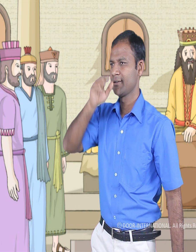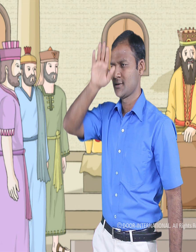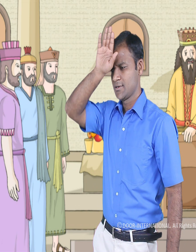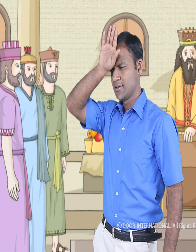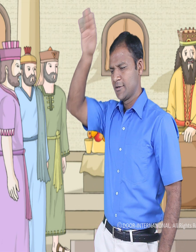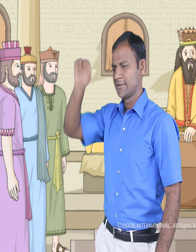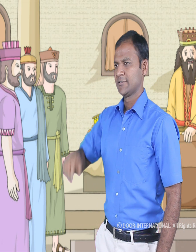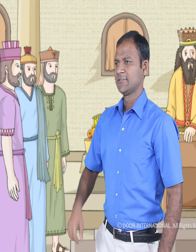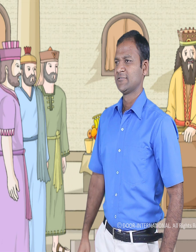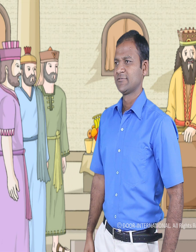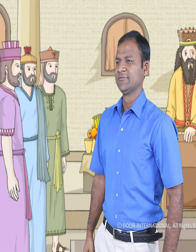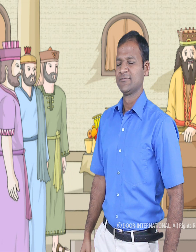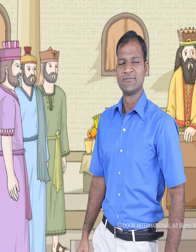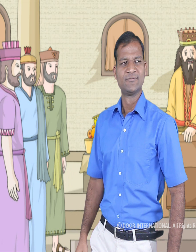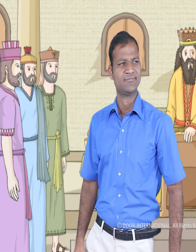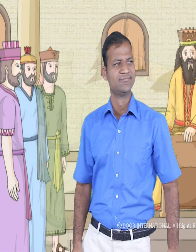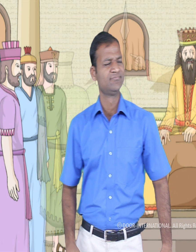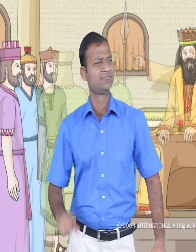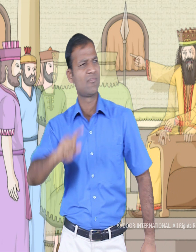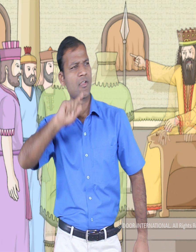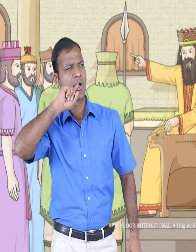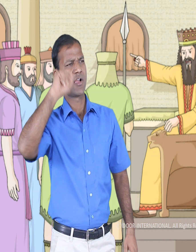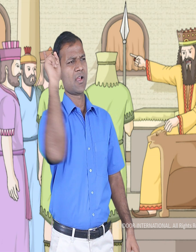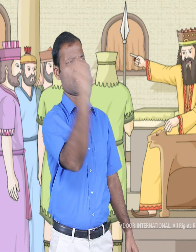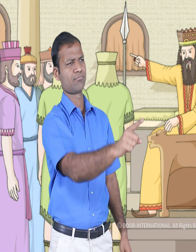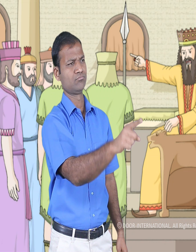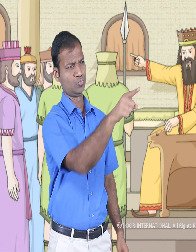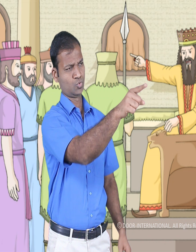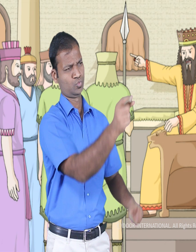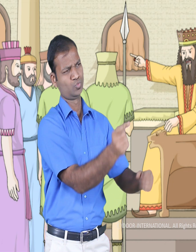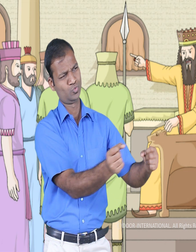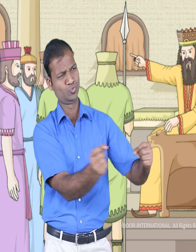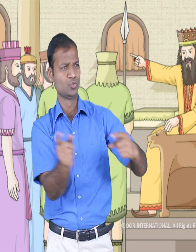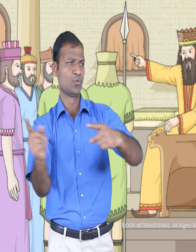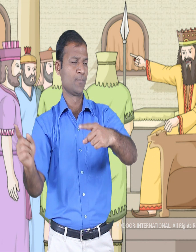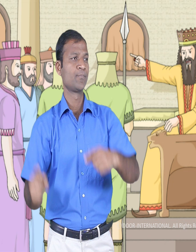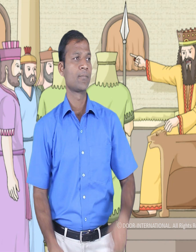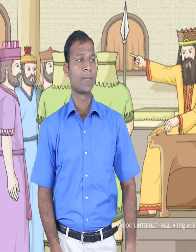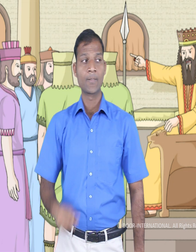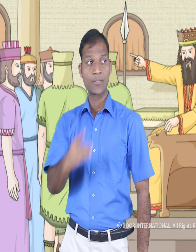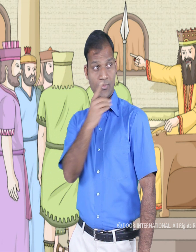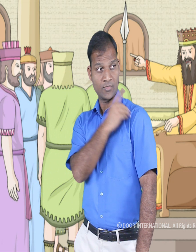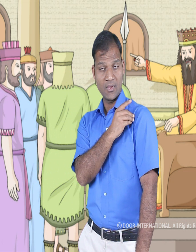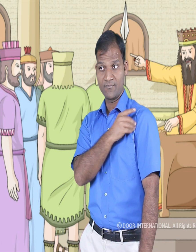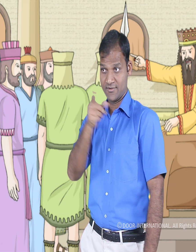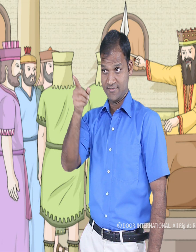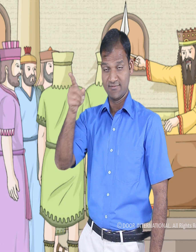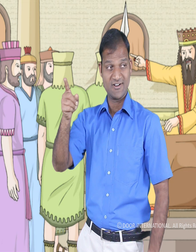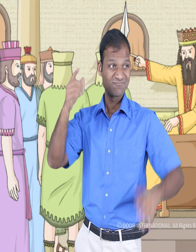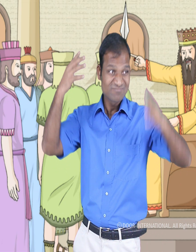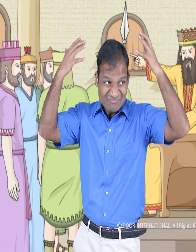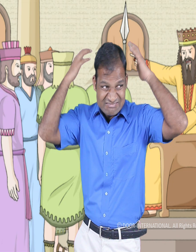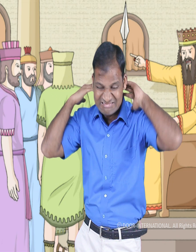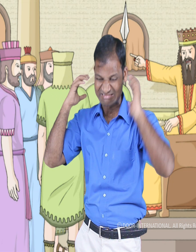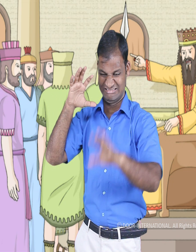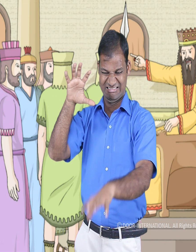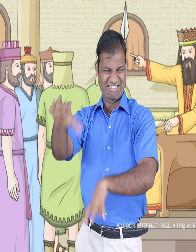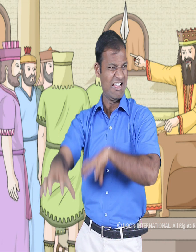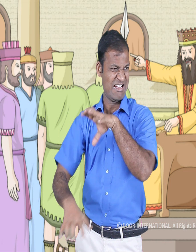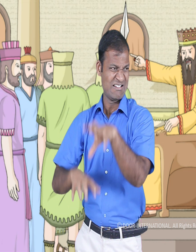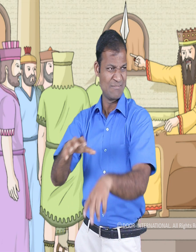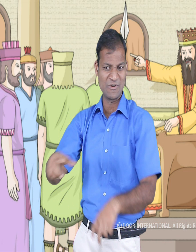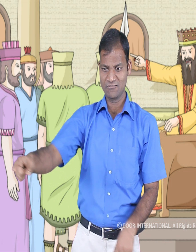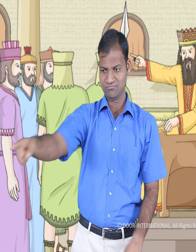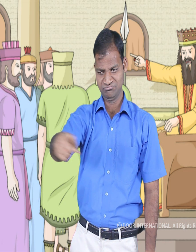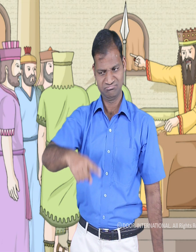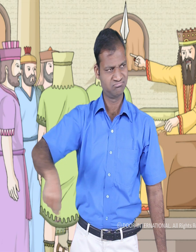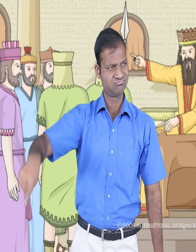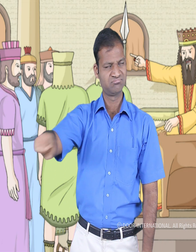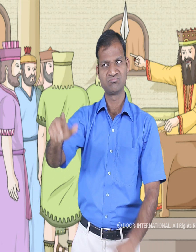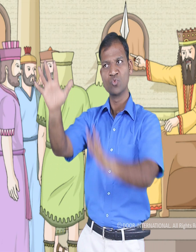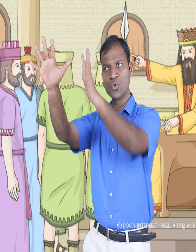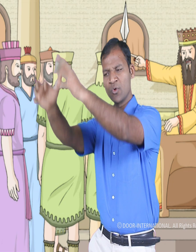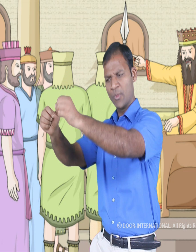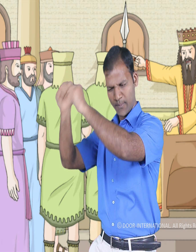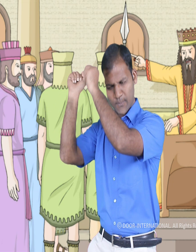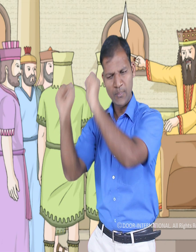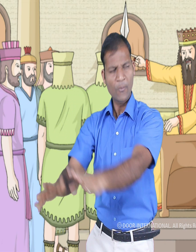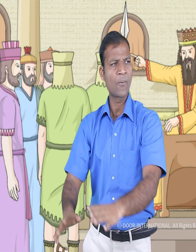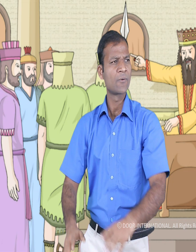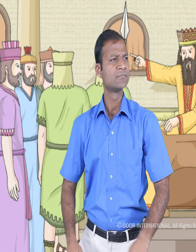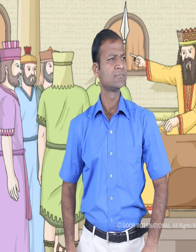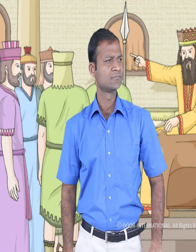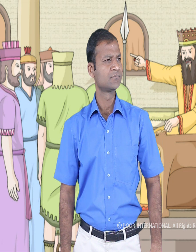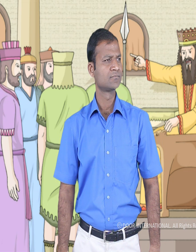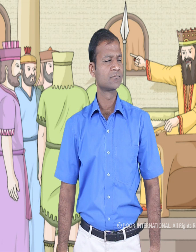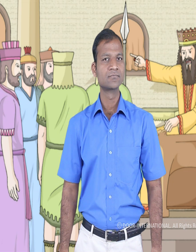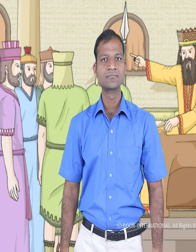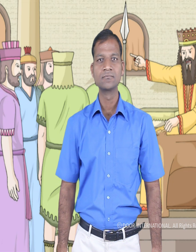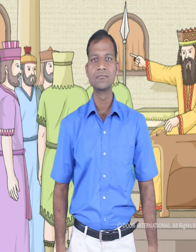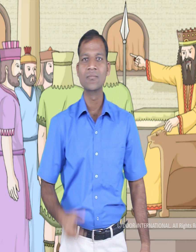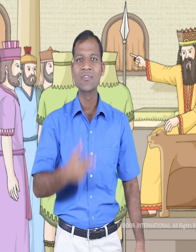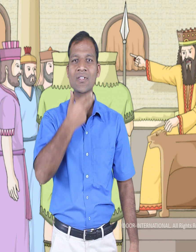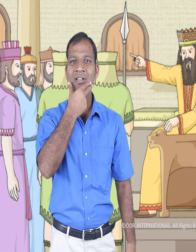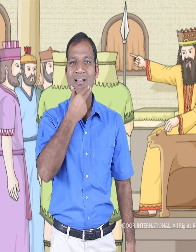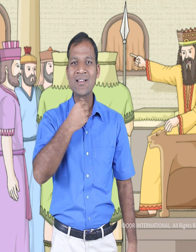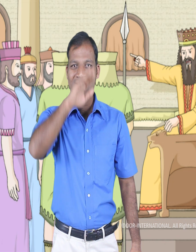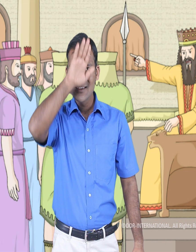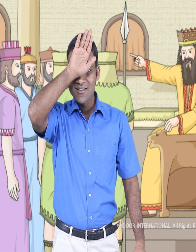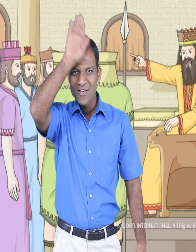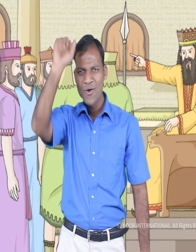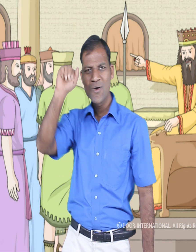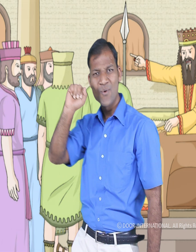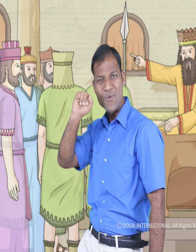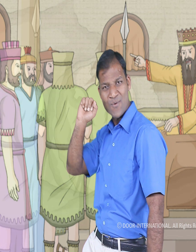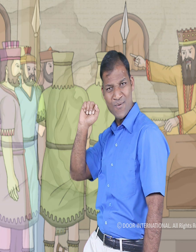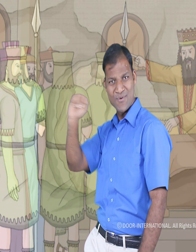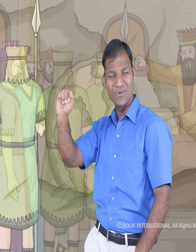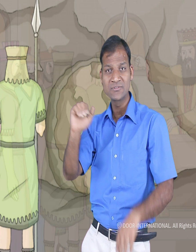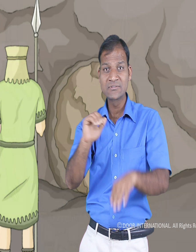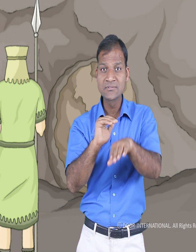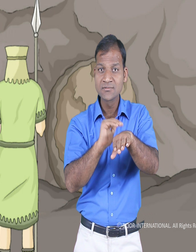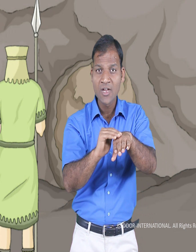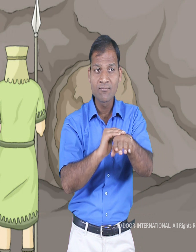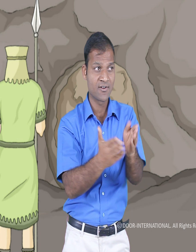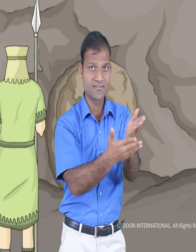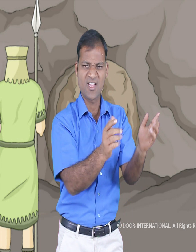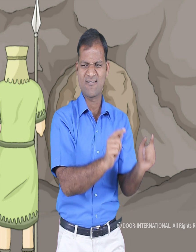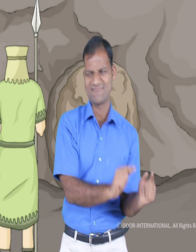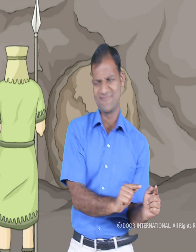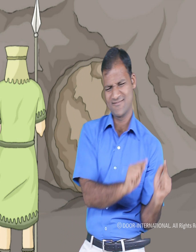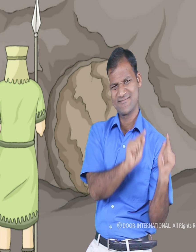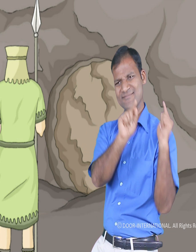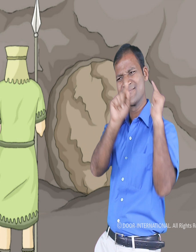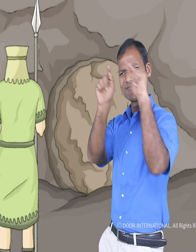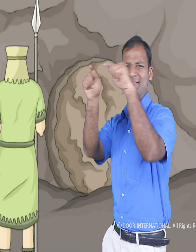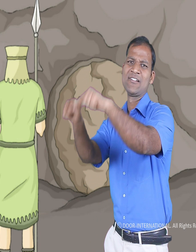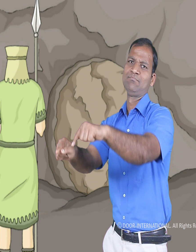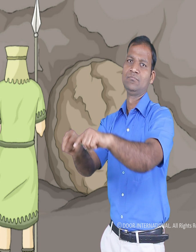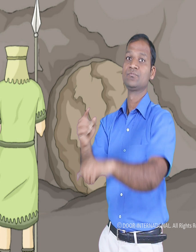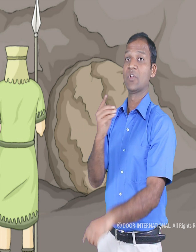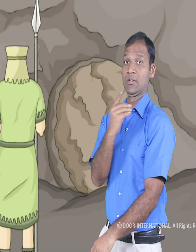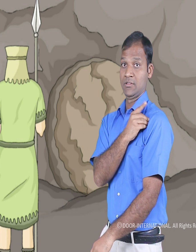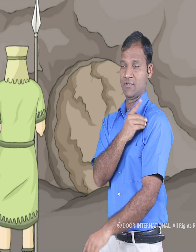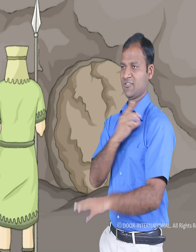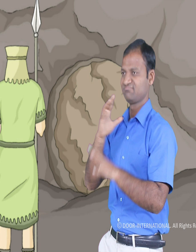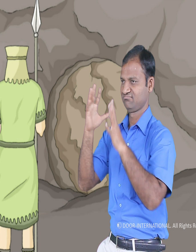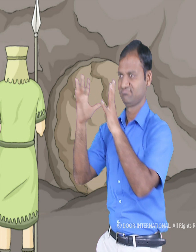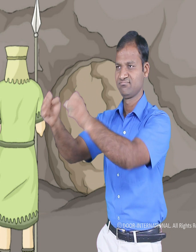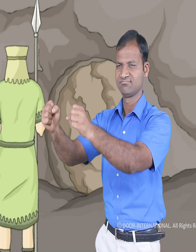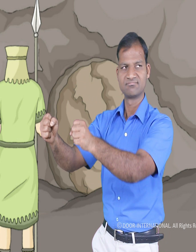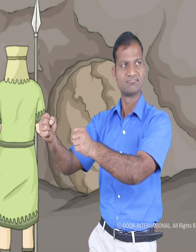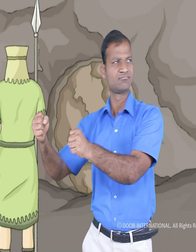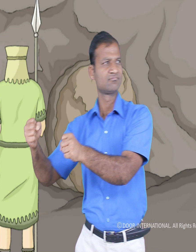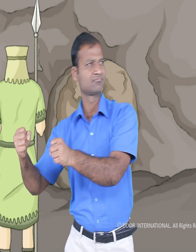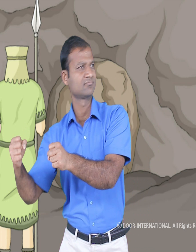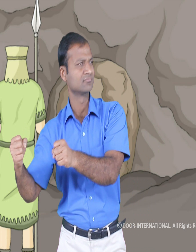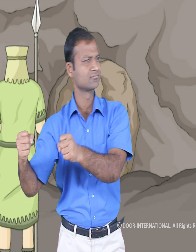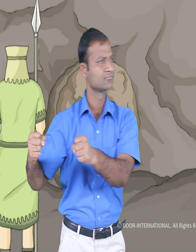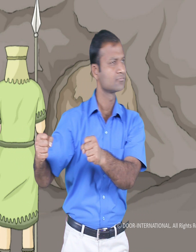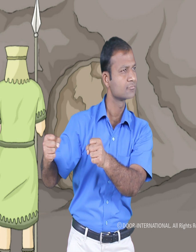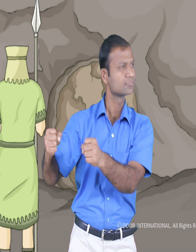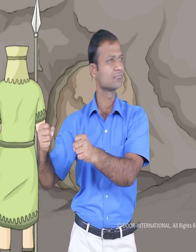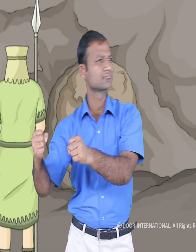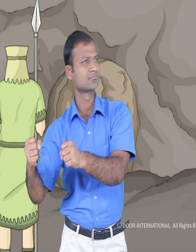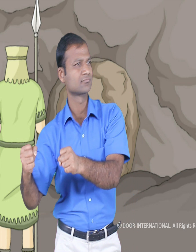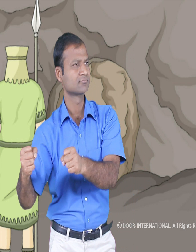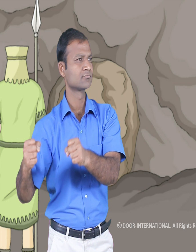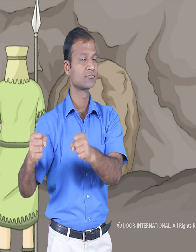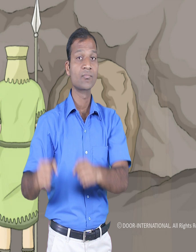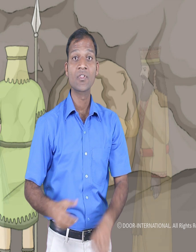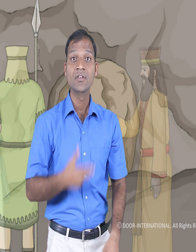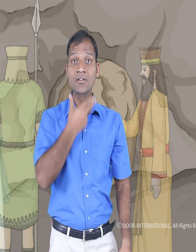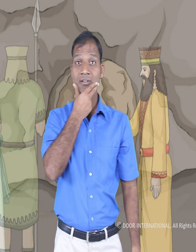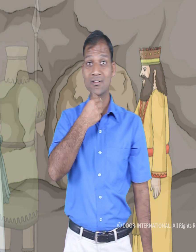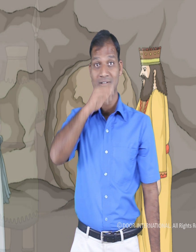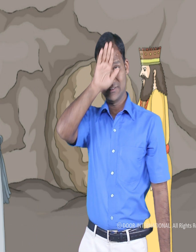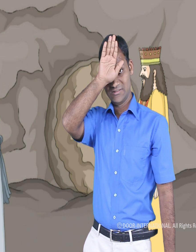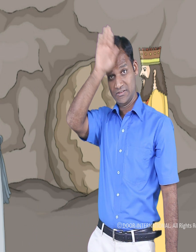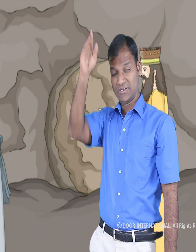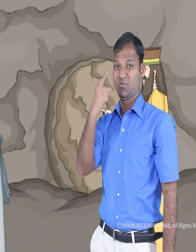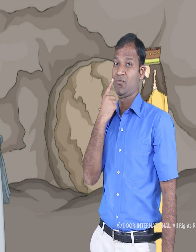So the king gave the order, and they brought Daniel and threw him into the den of lions.